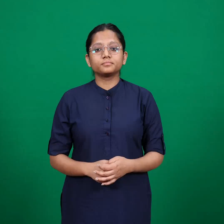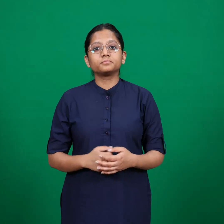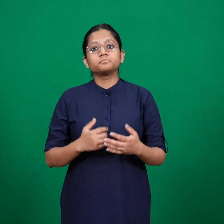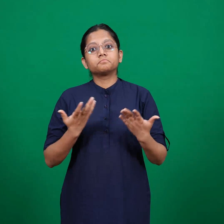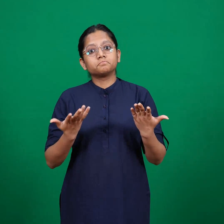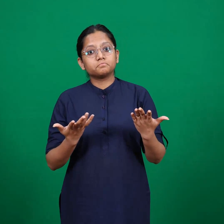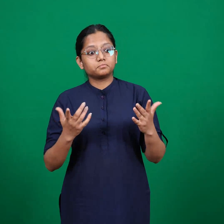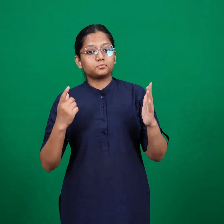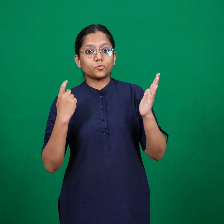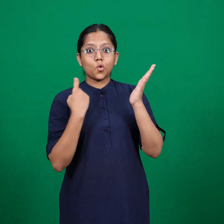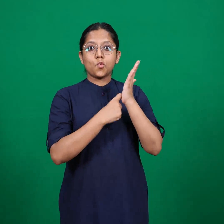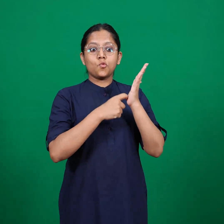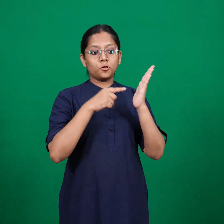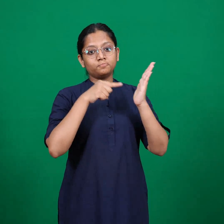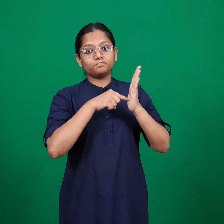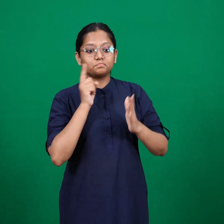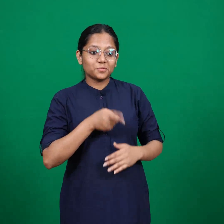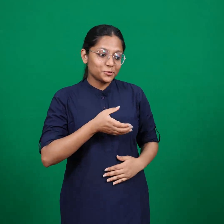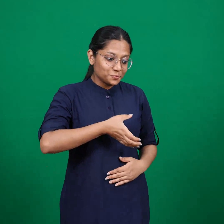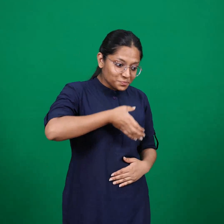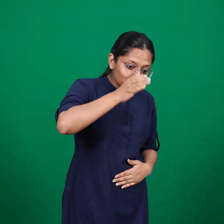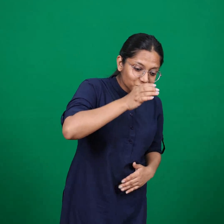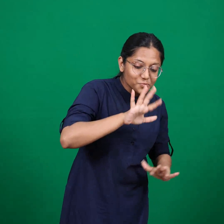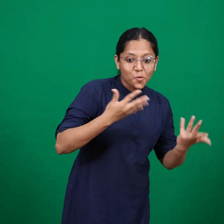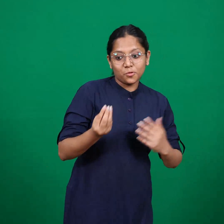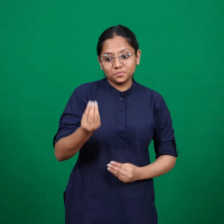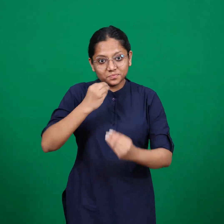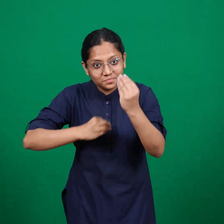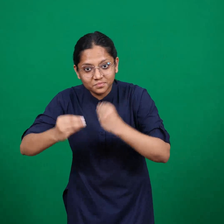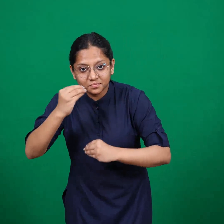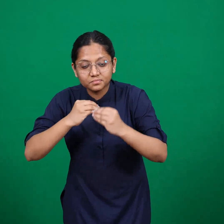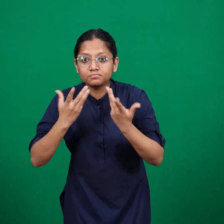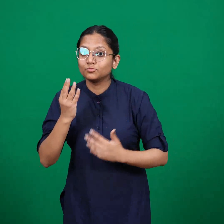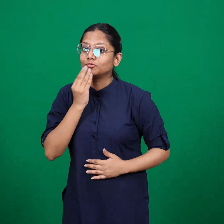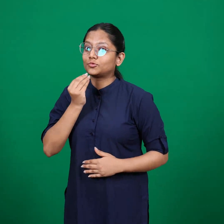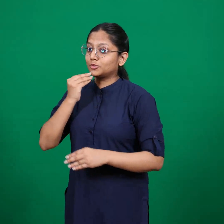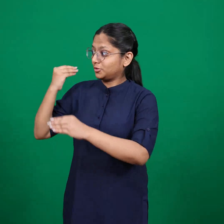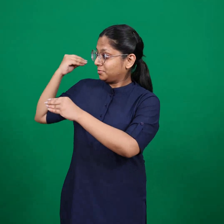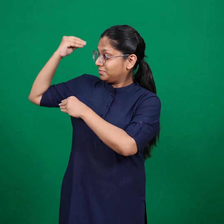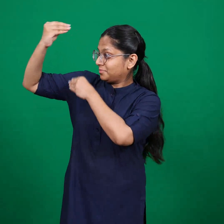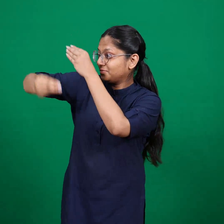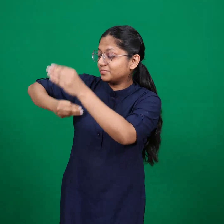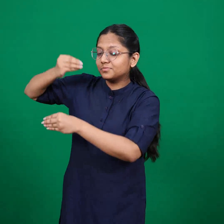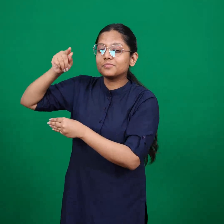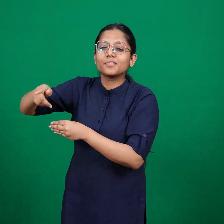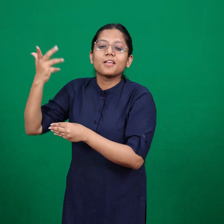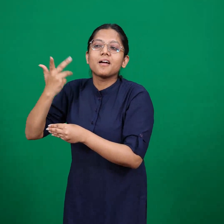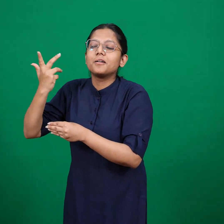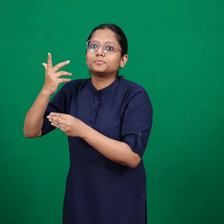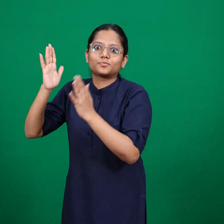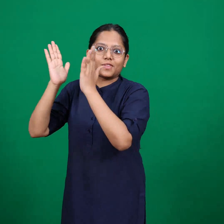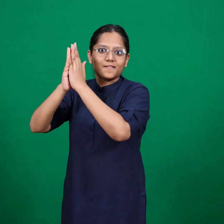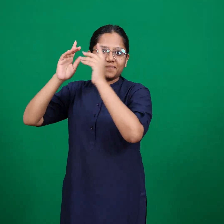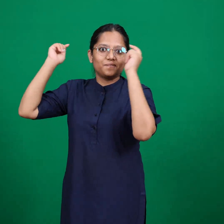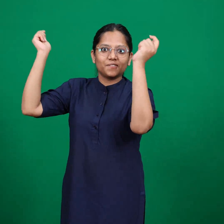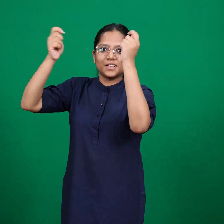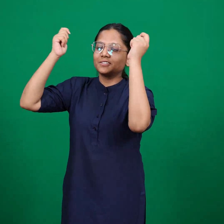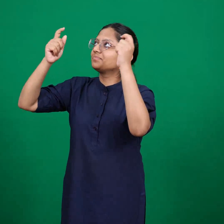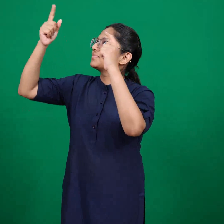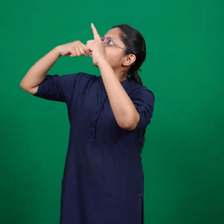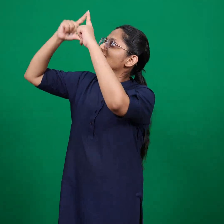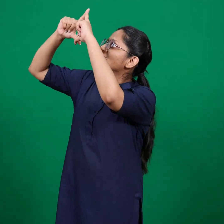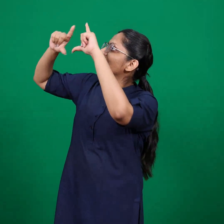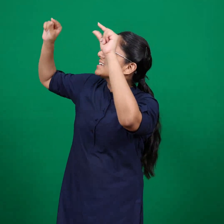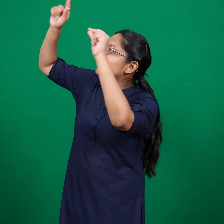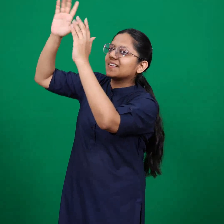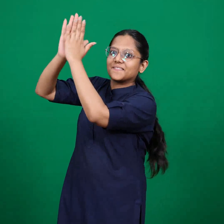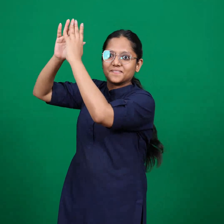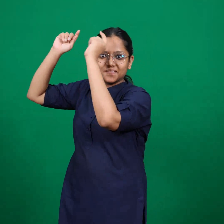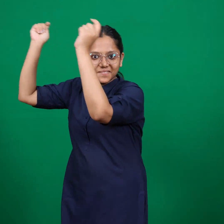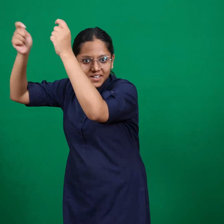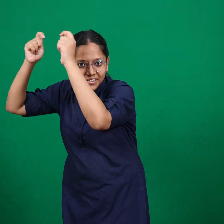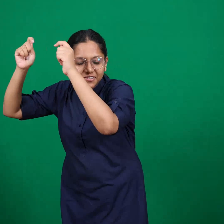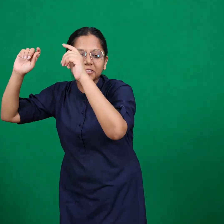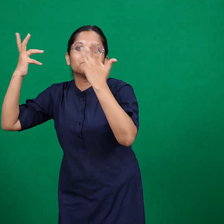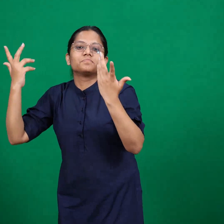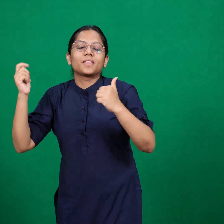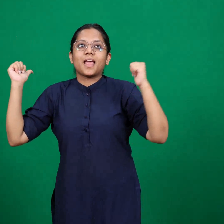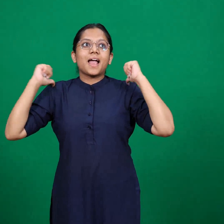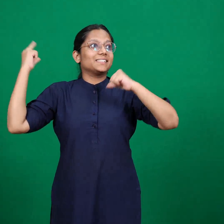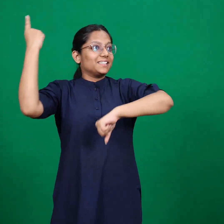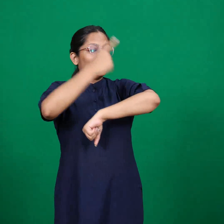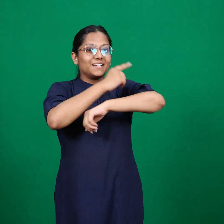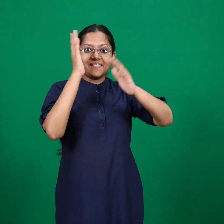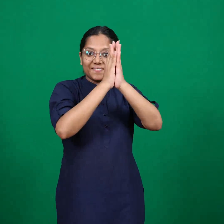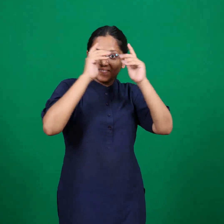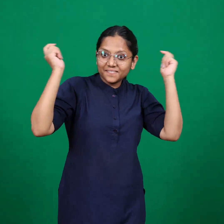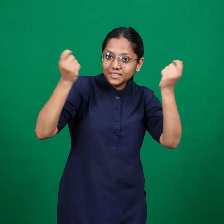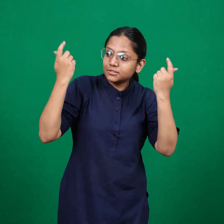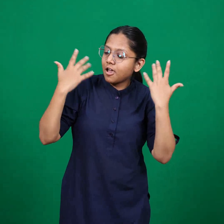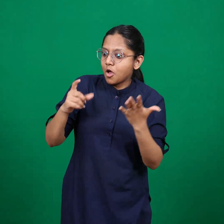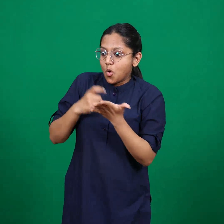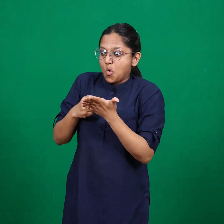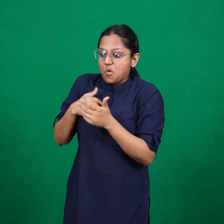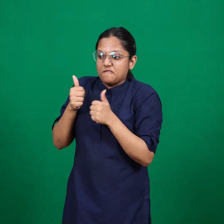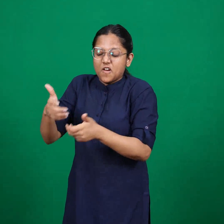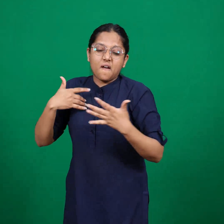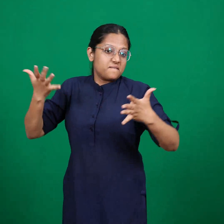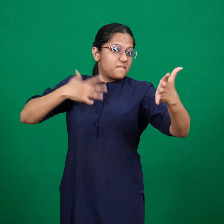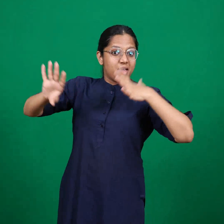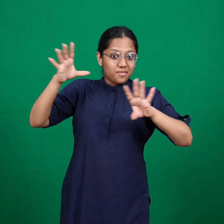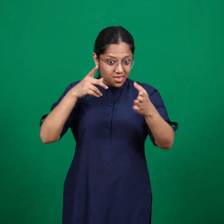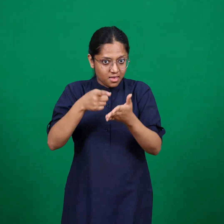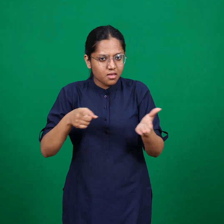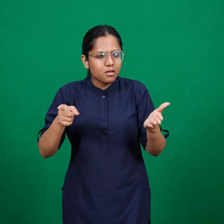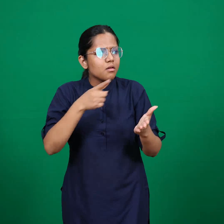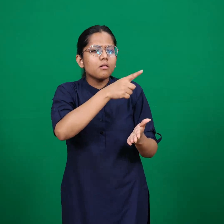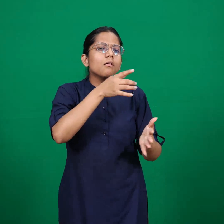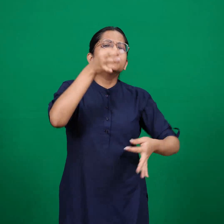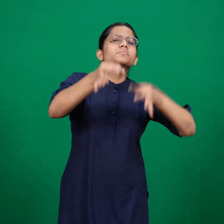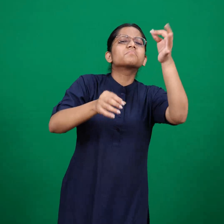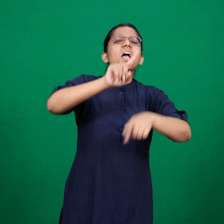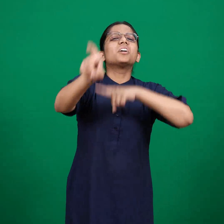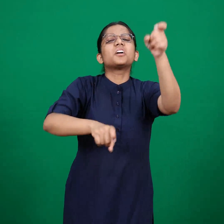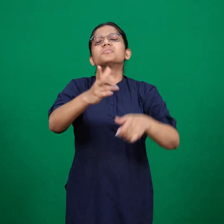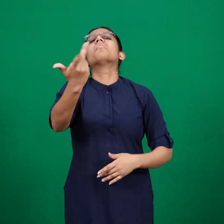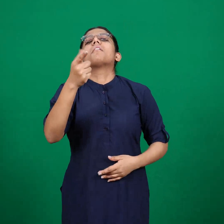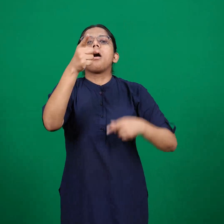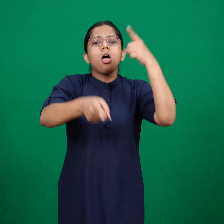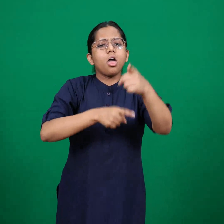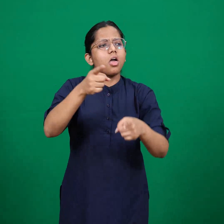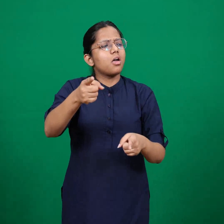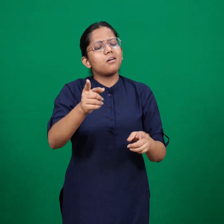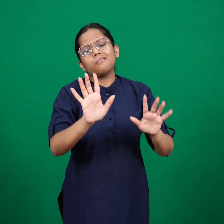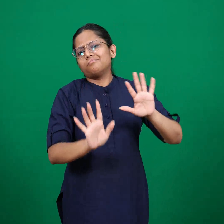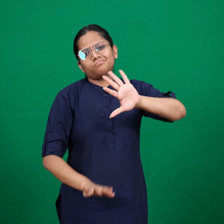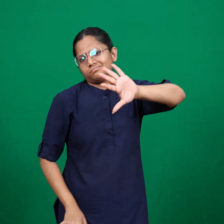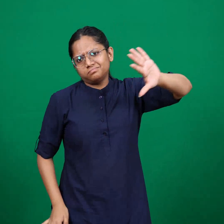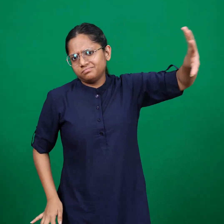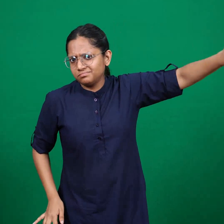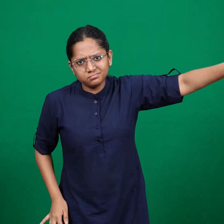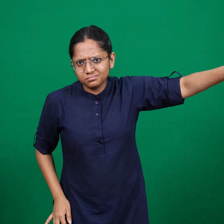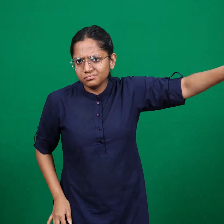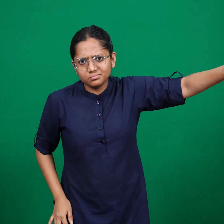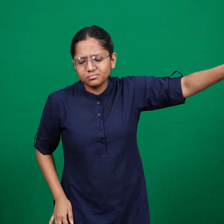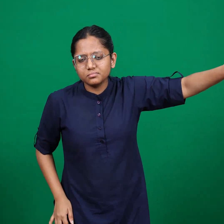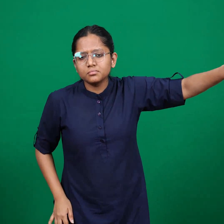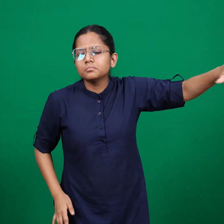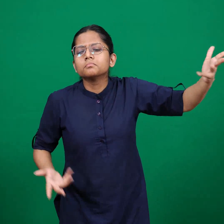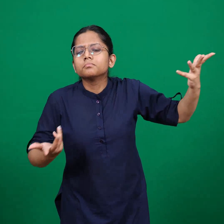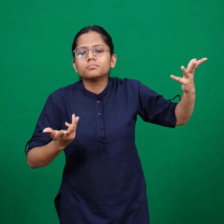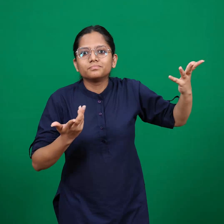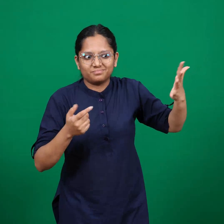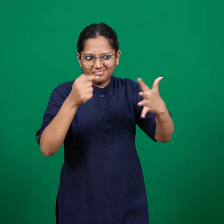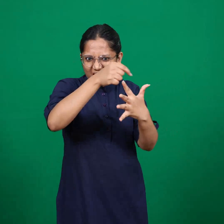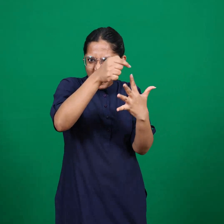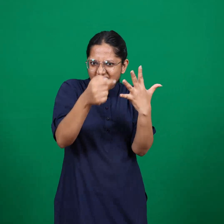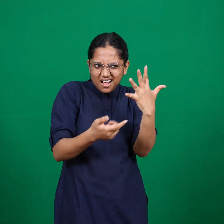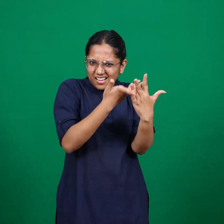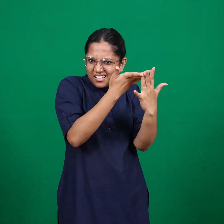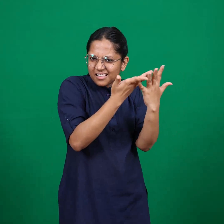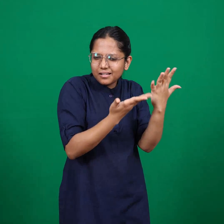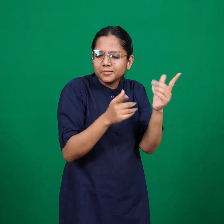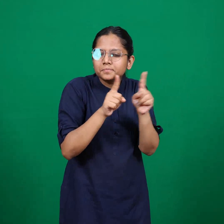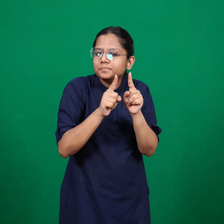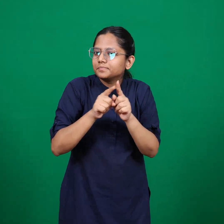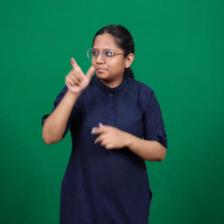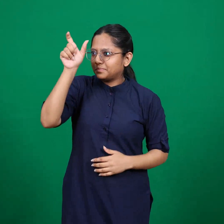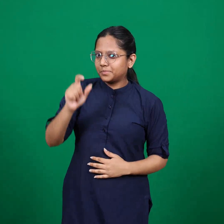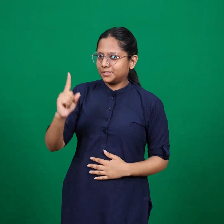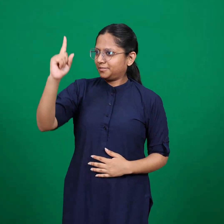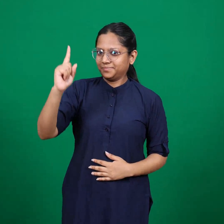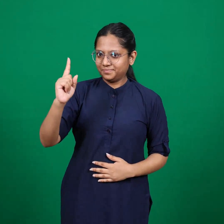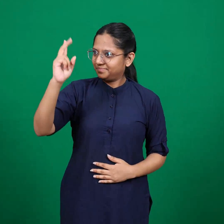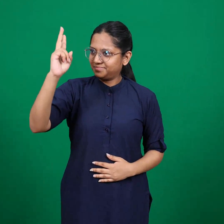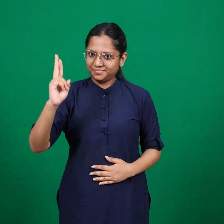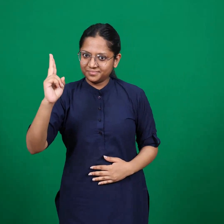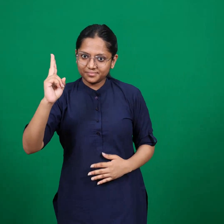Therefore let no one judge you by what you eat or drink, or with regard to a feast, a New Moon, or a Sabbath.